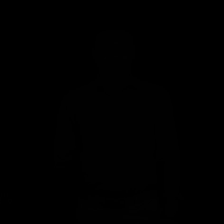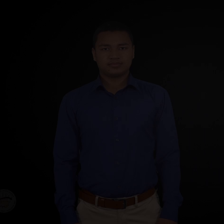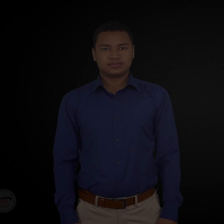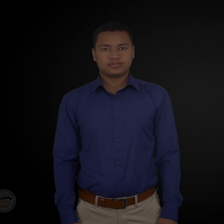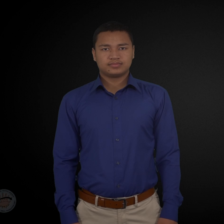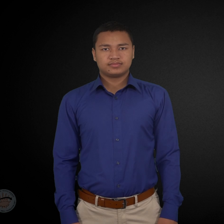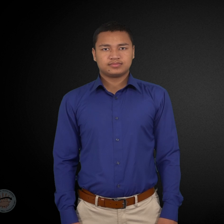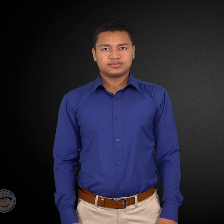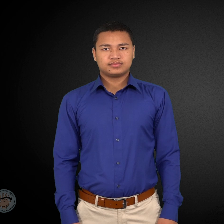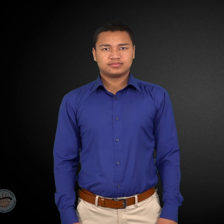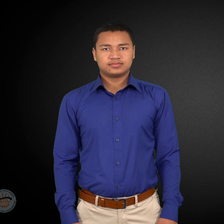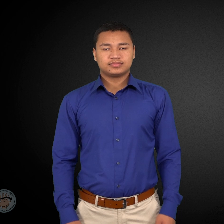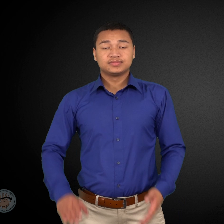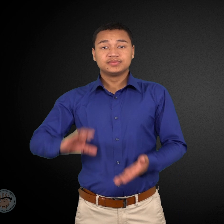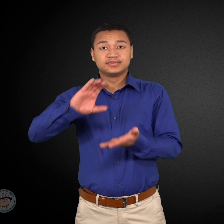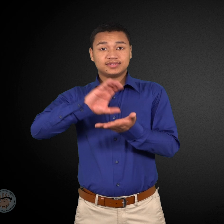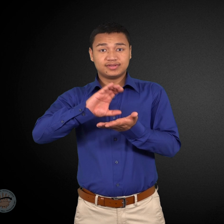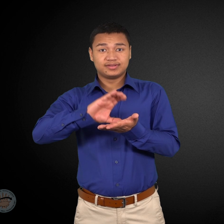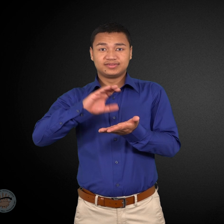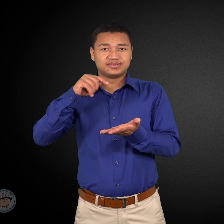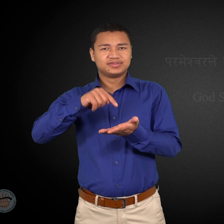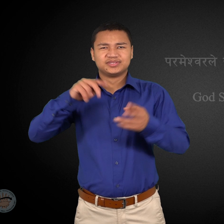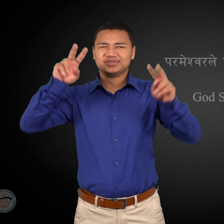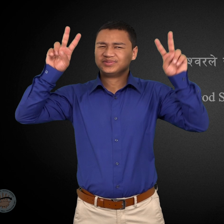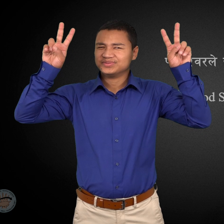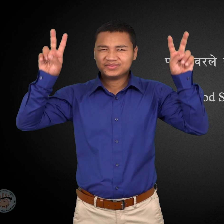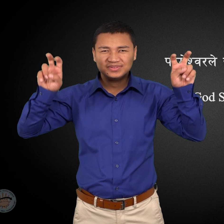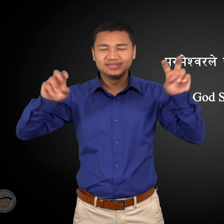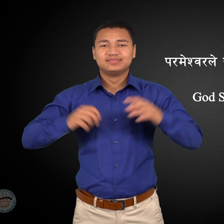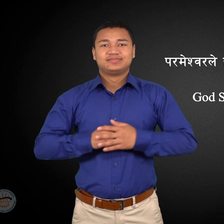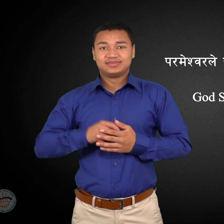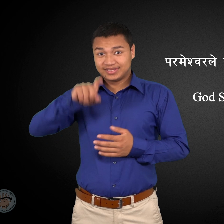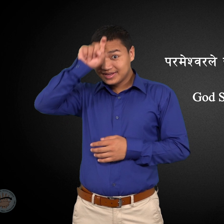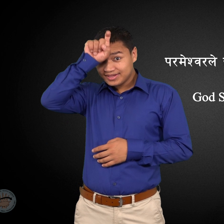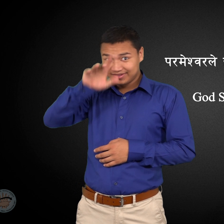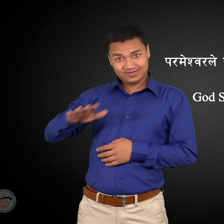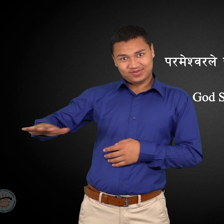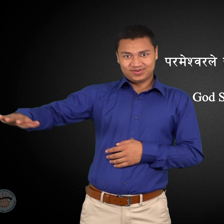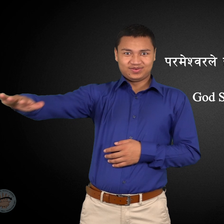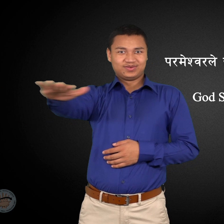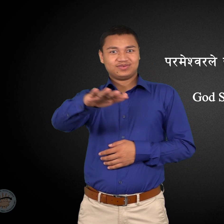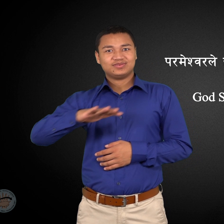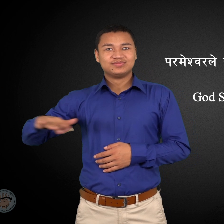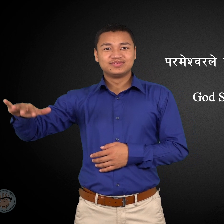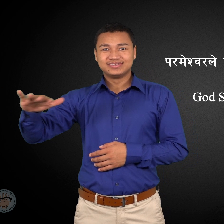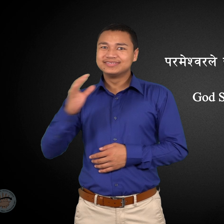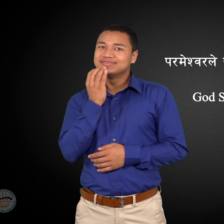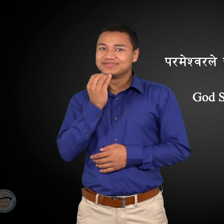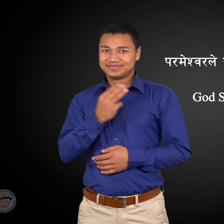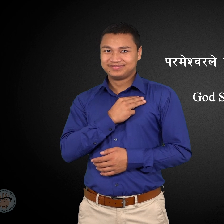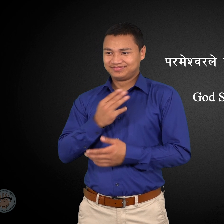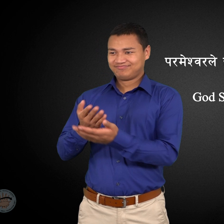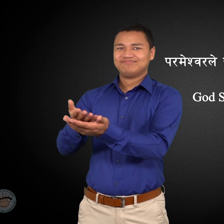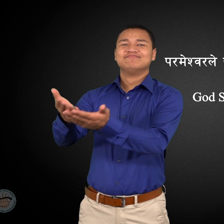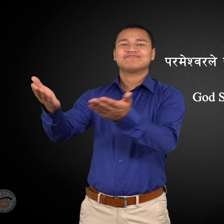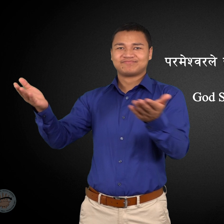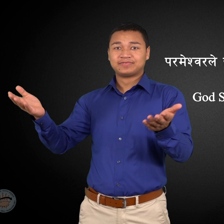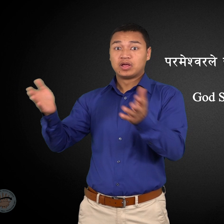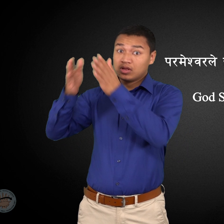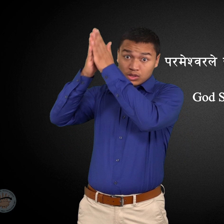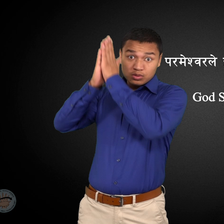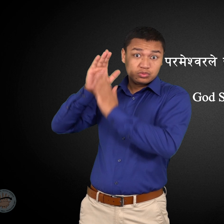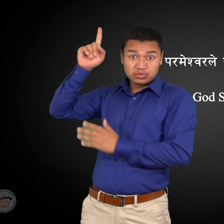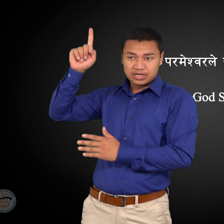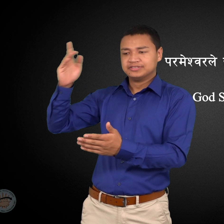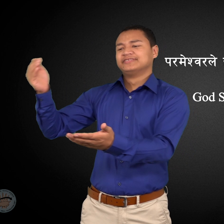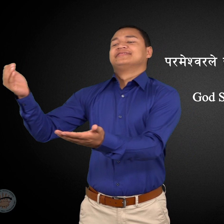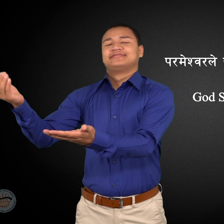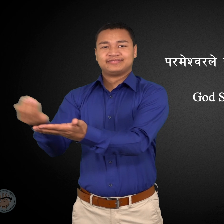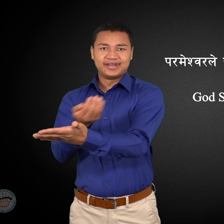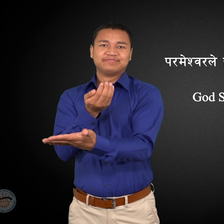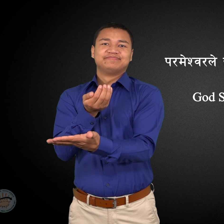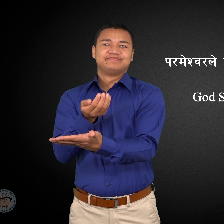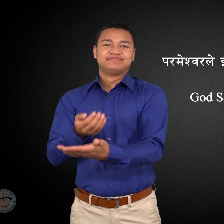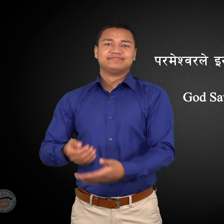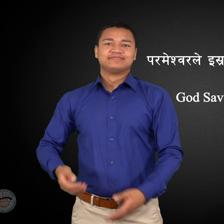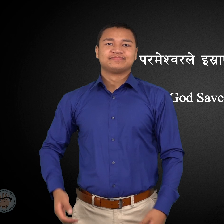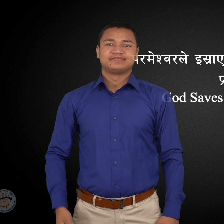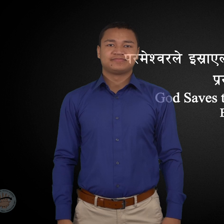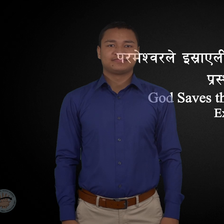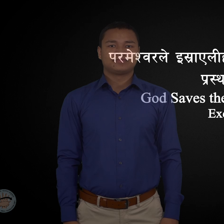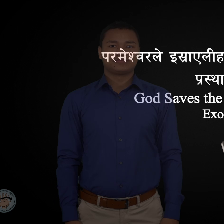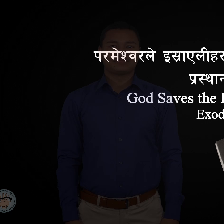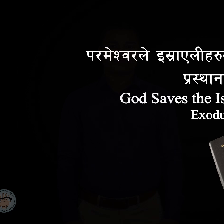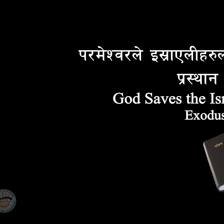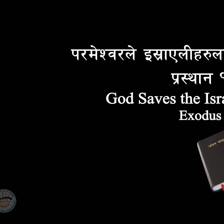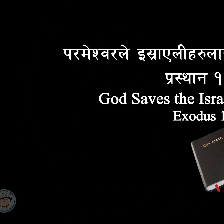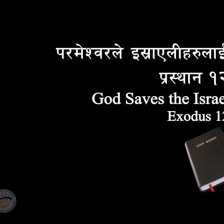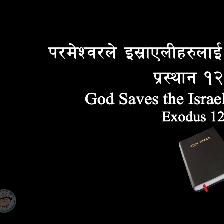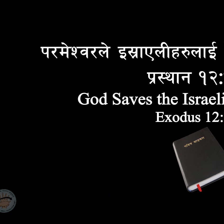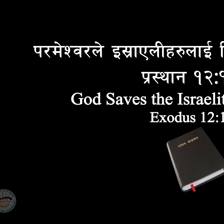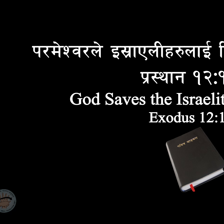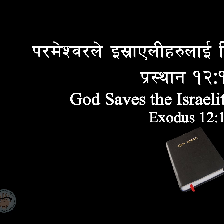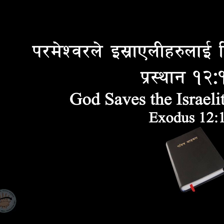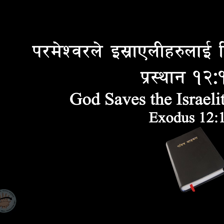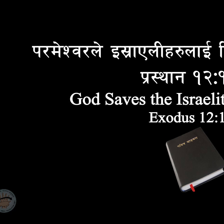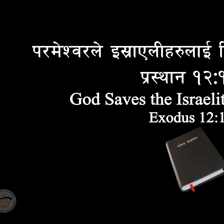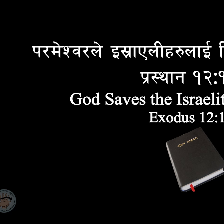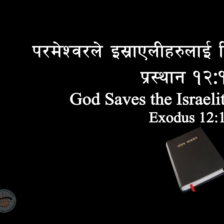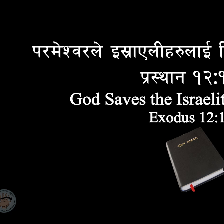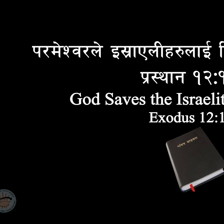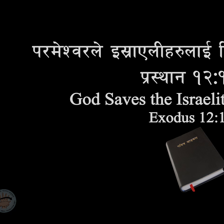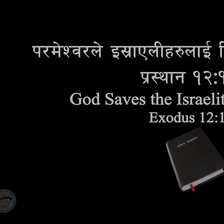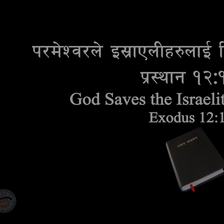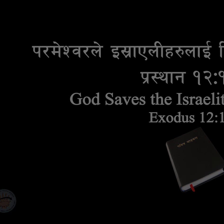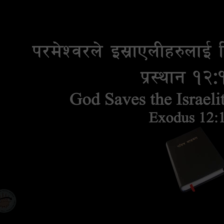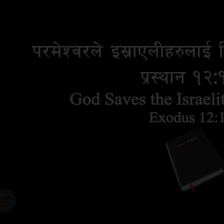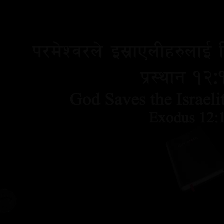God saves the Israelites from Egypt